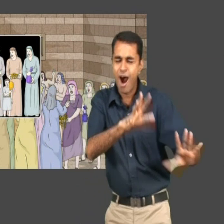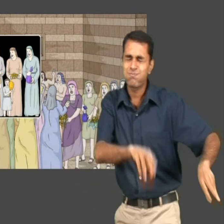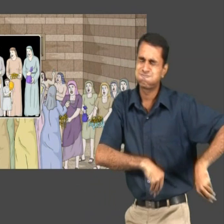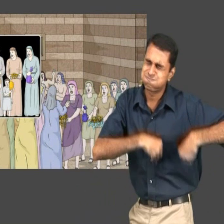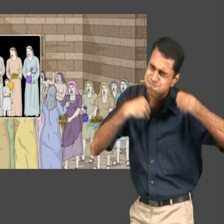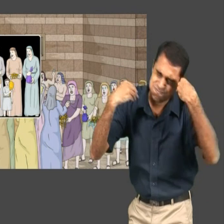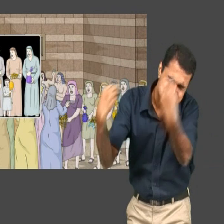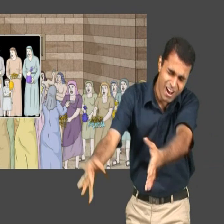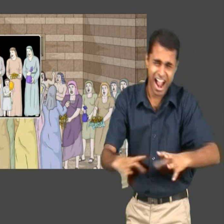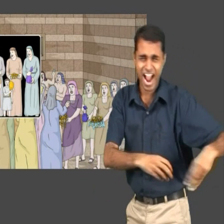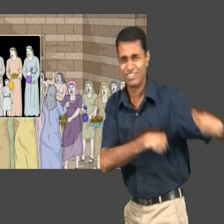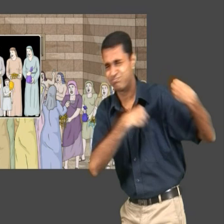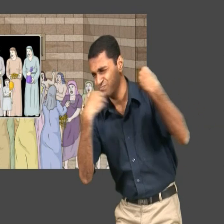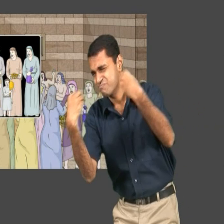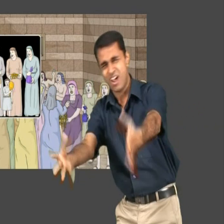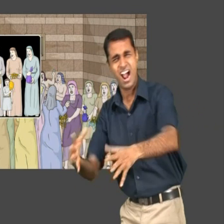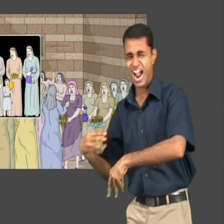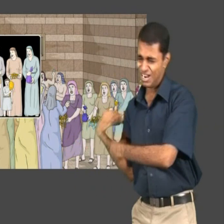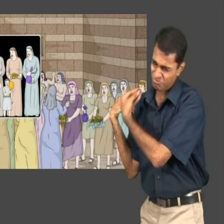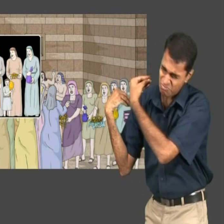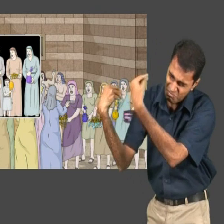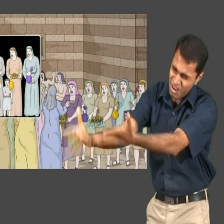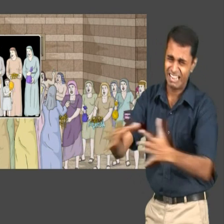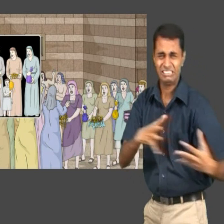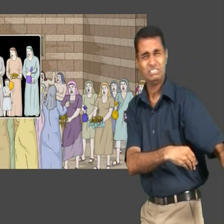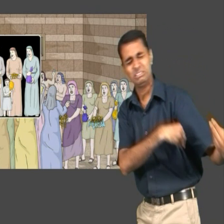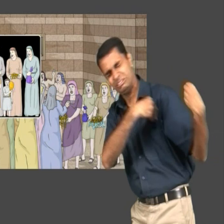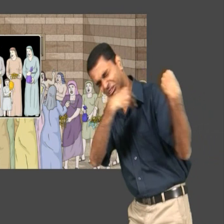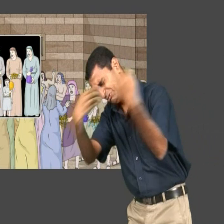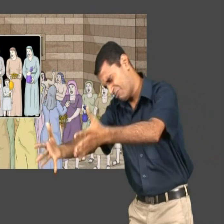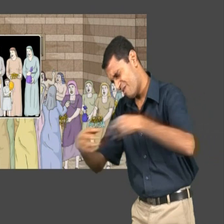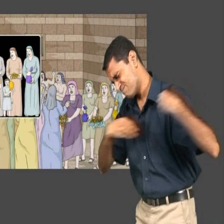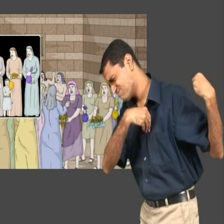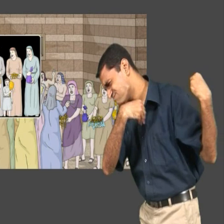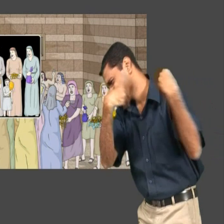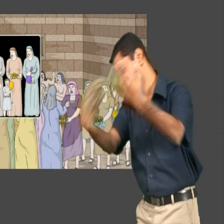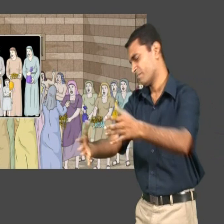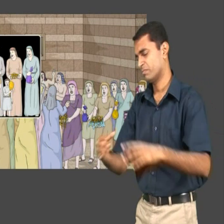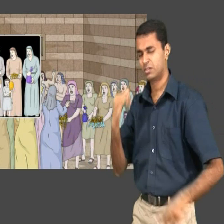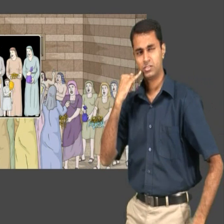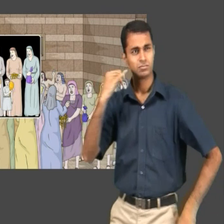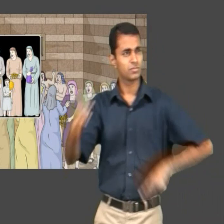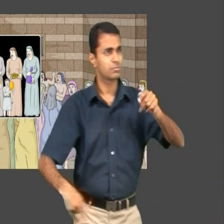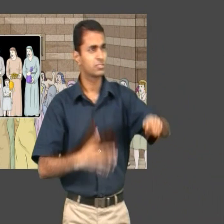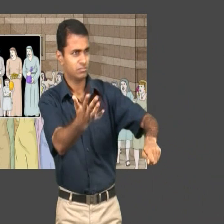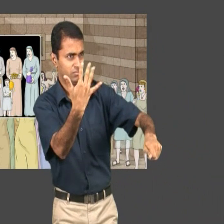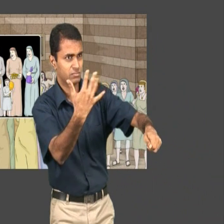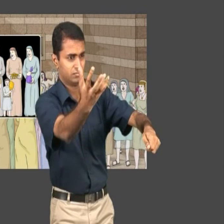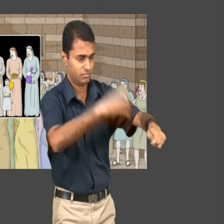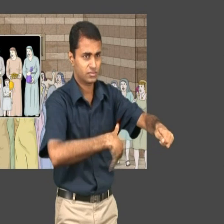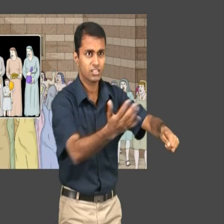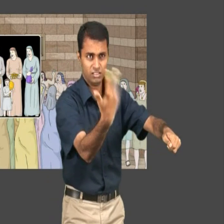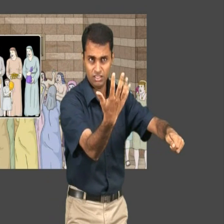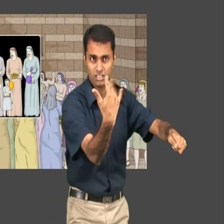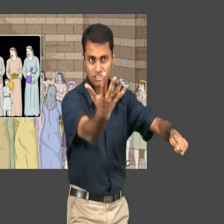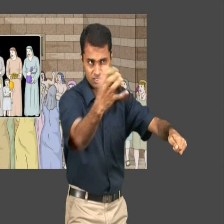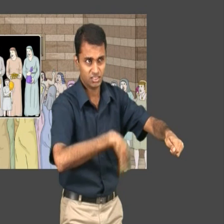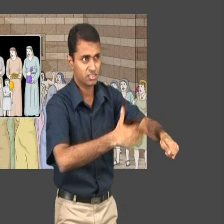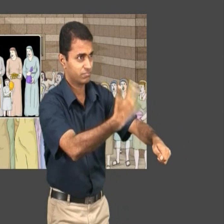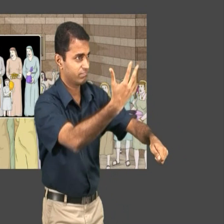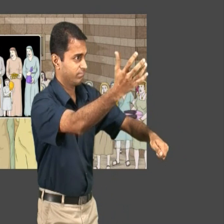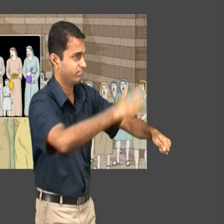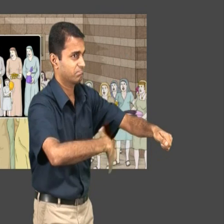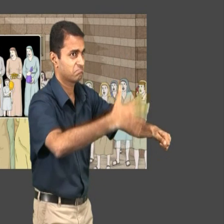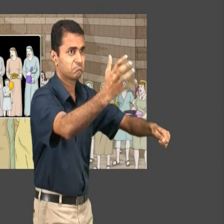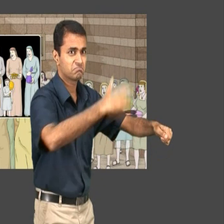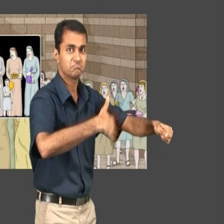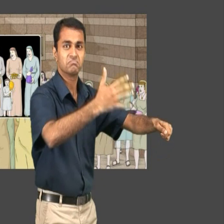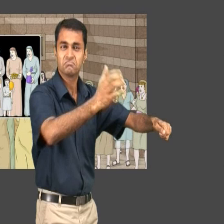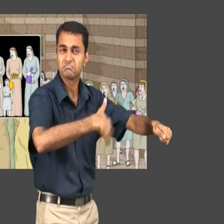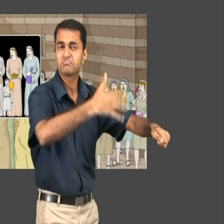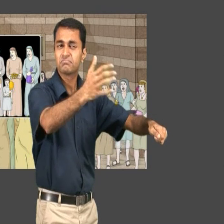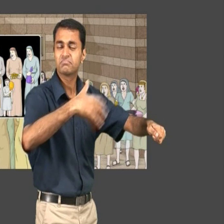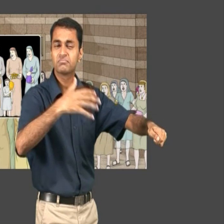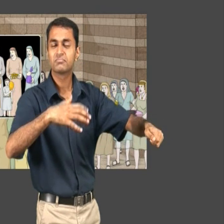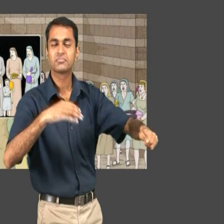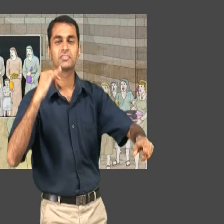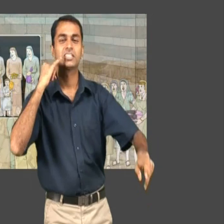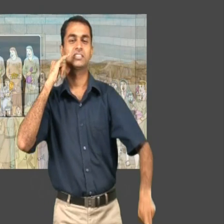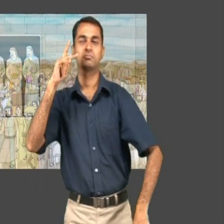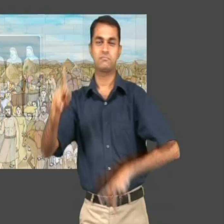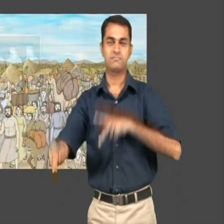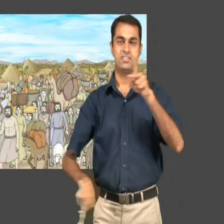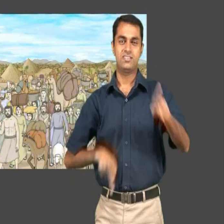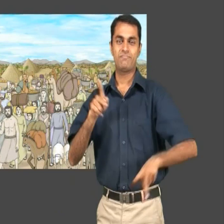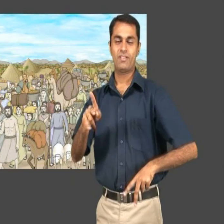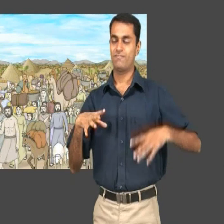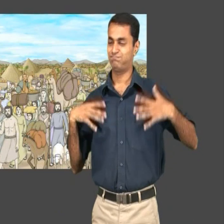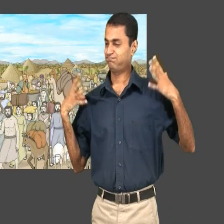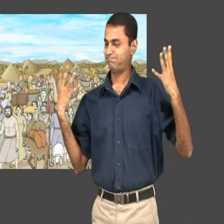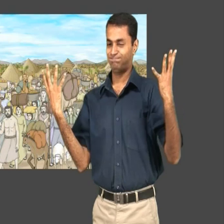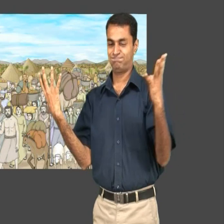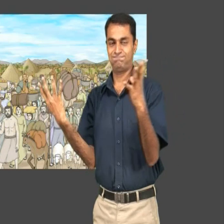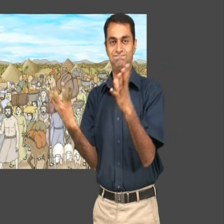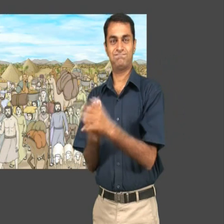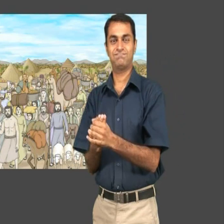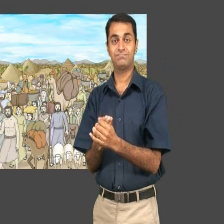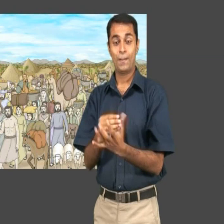In this way they plundered the Egyptians.